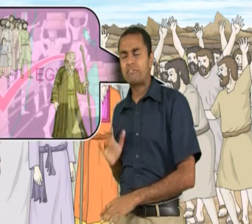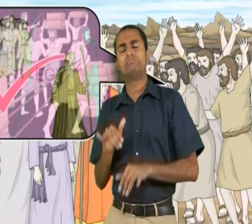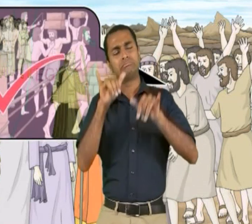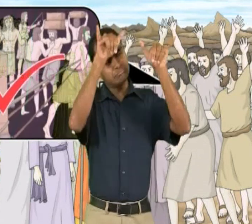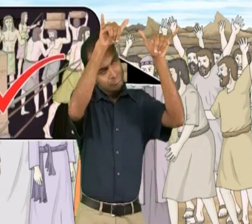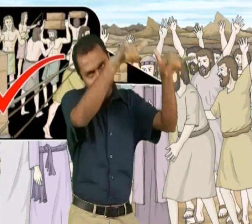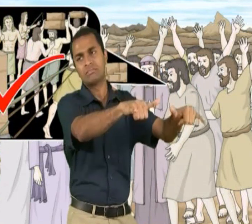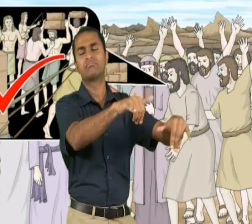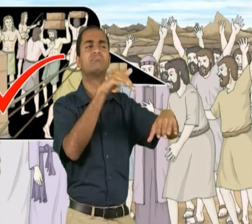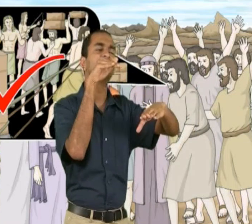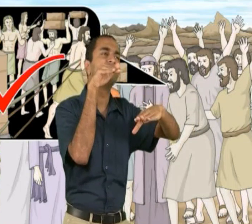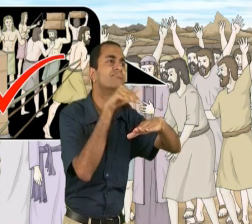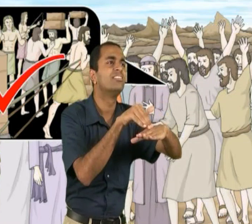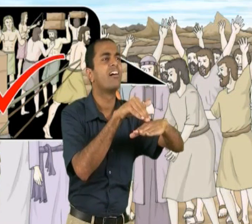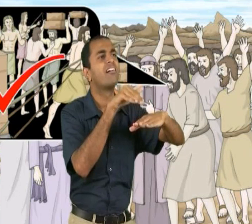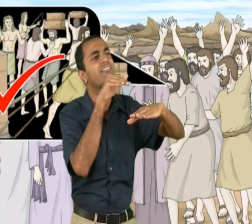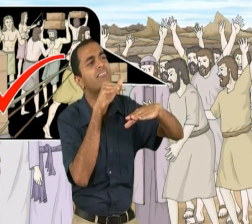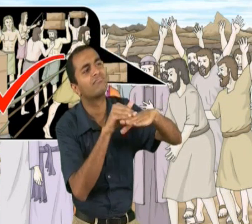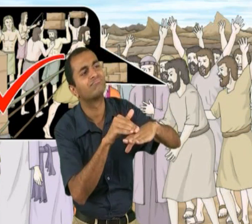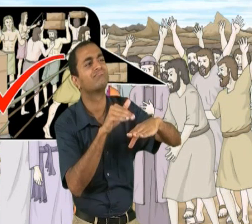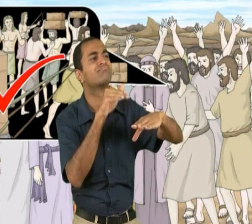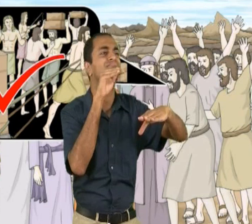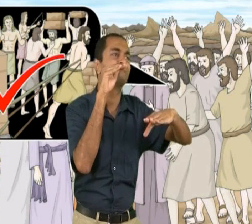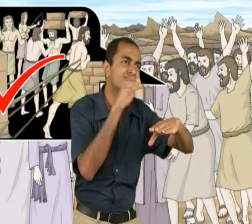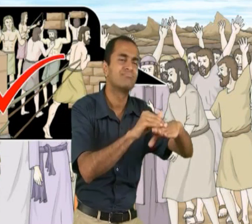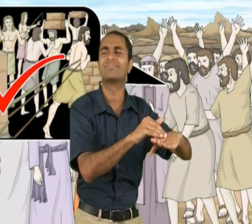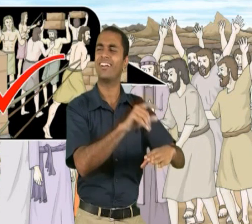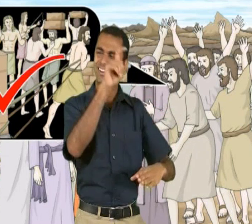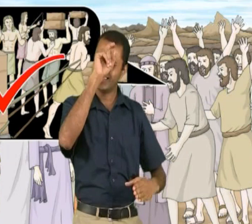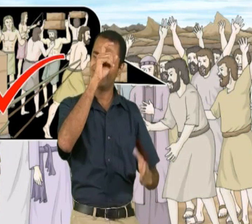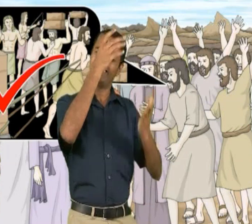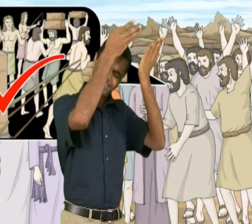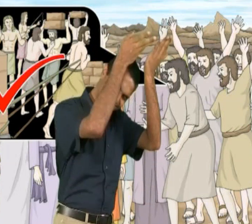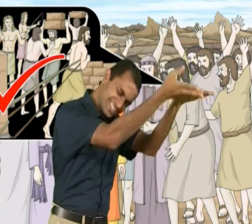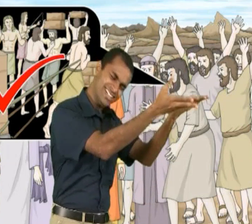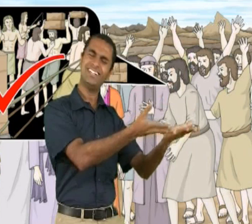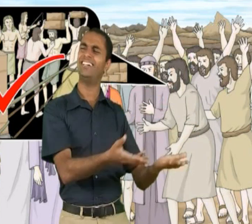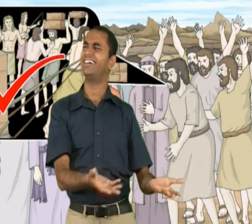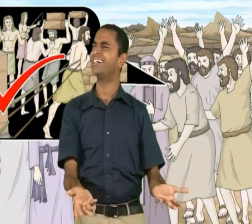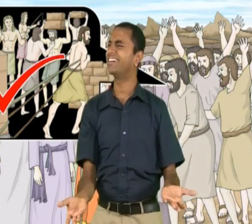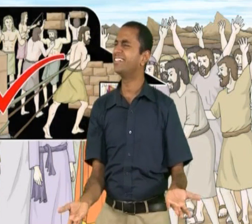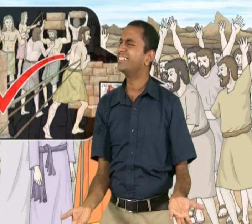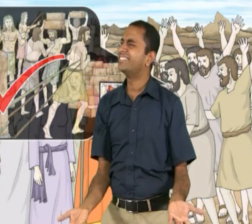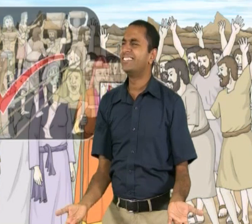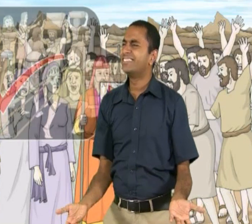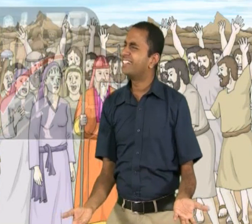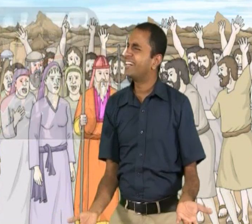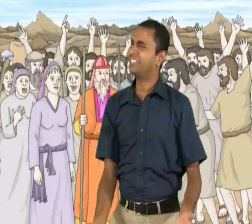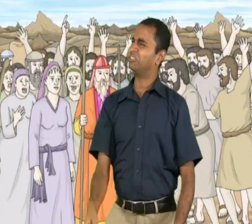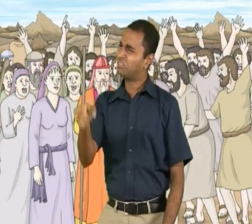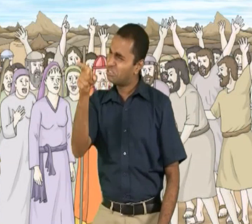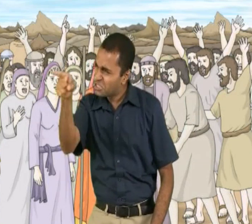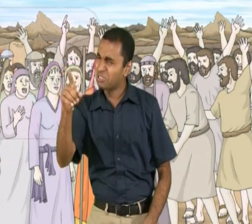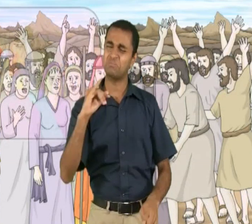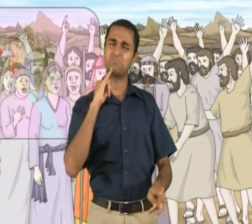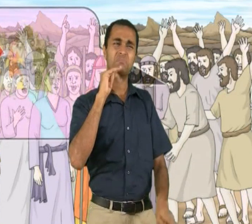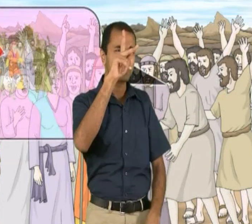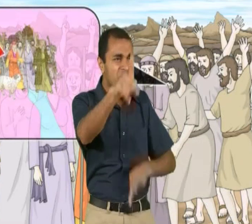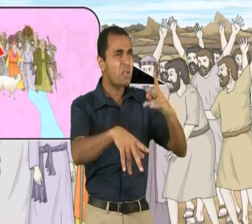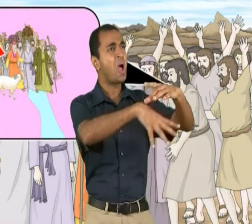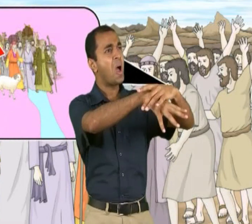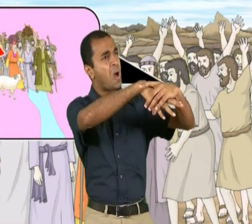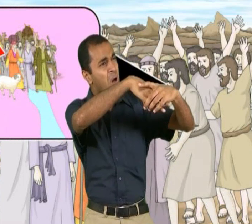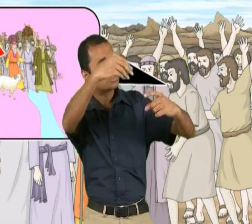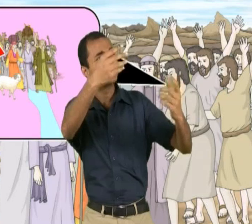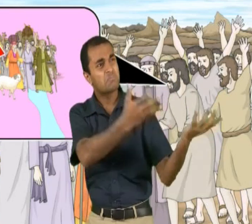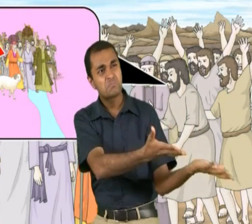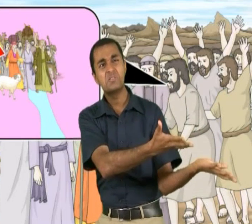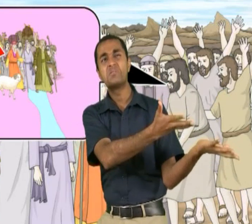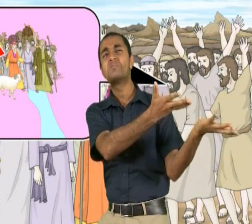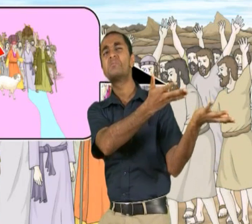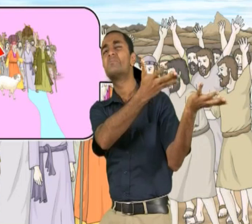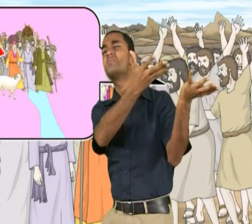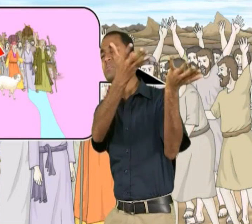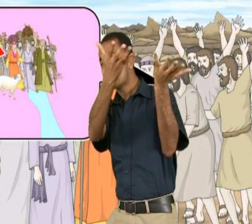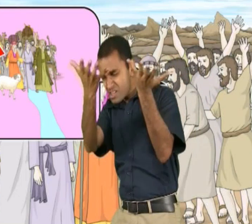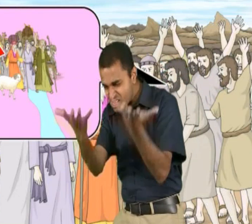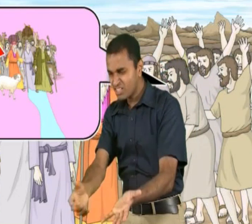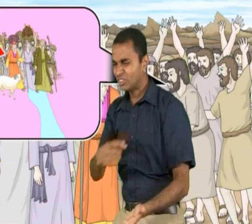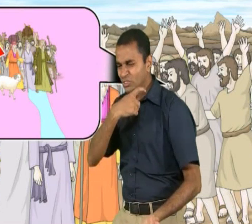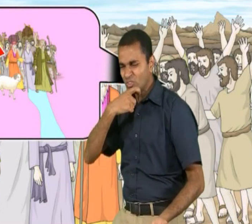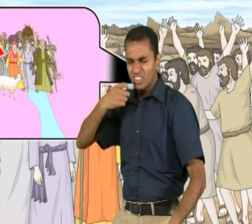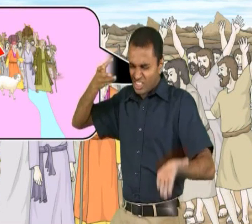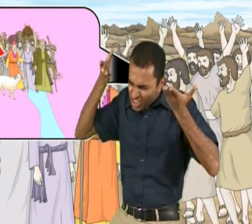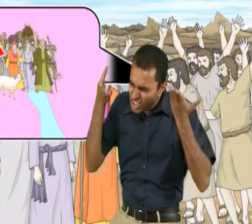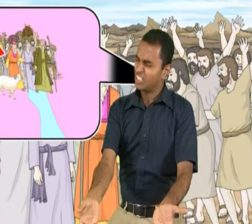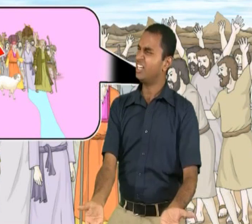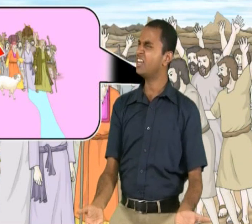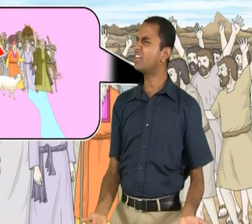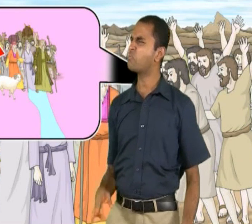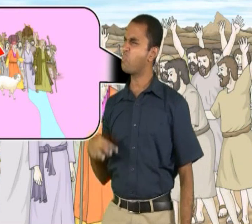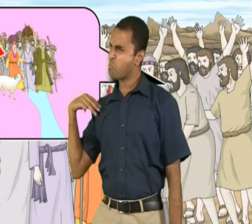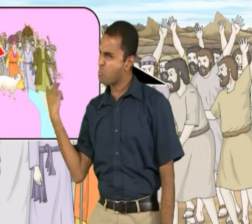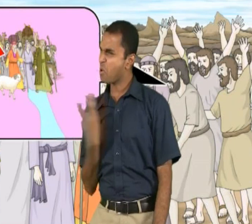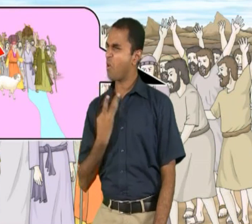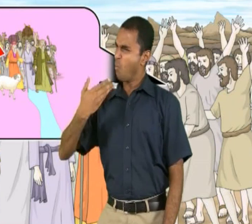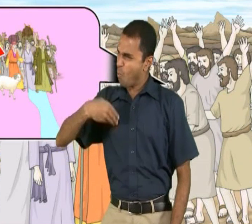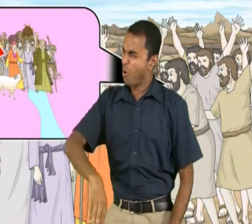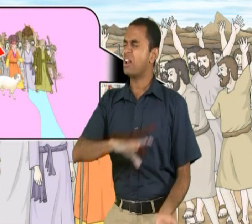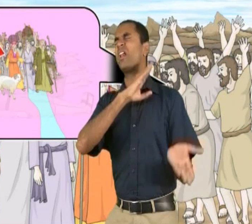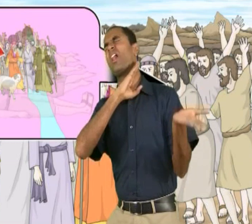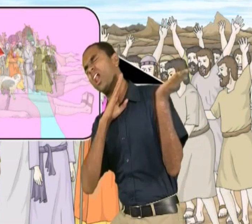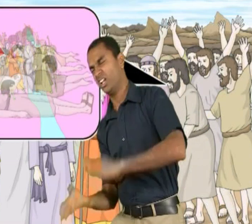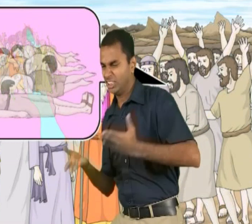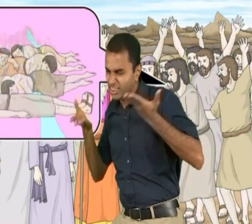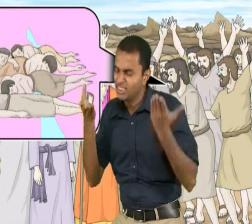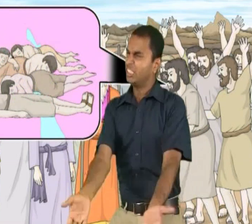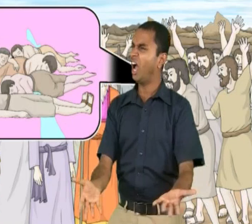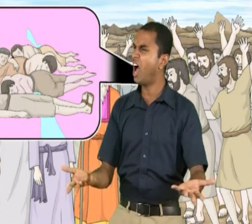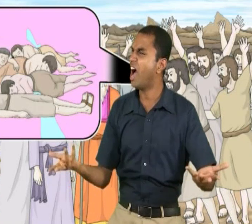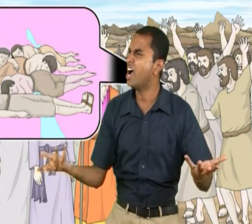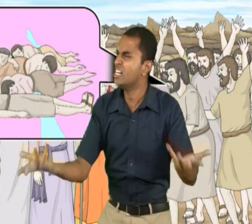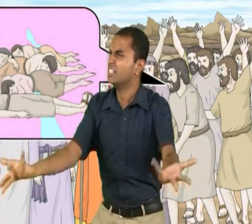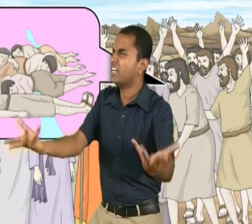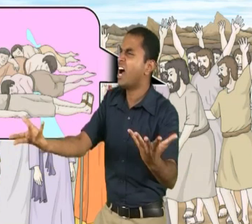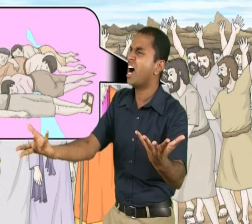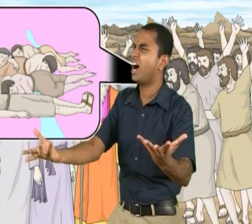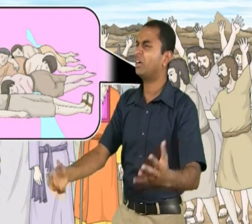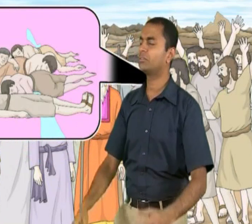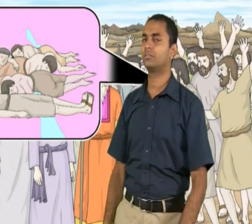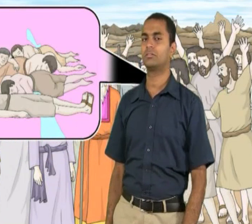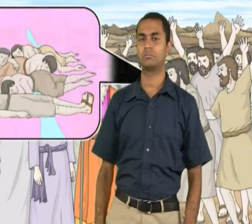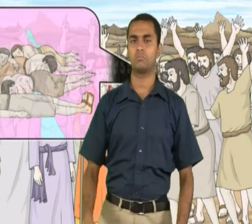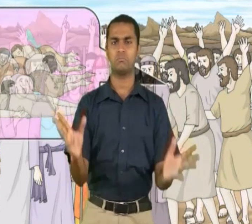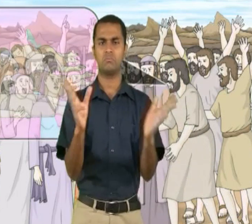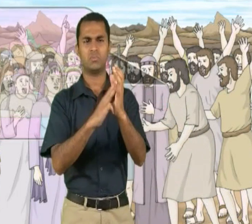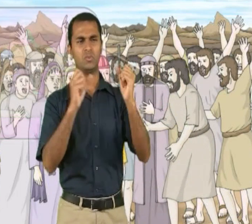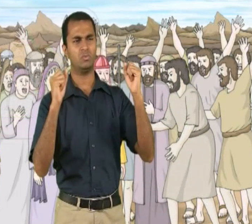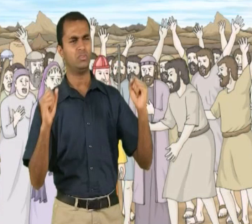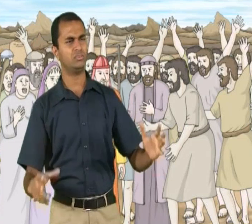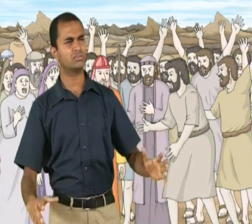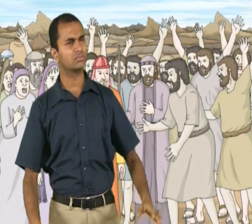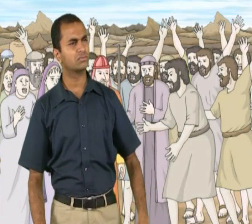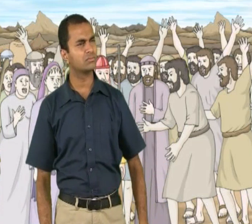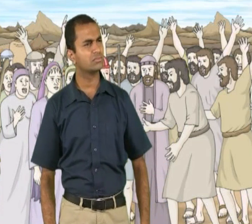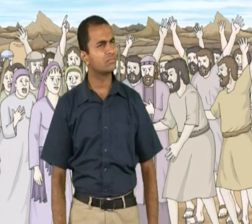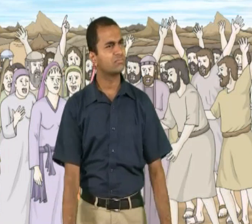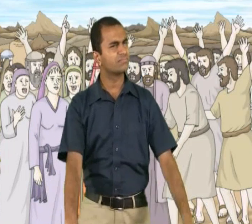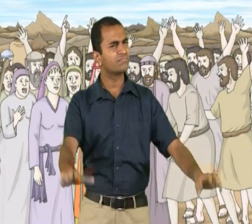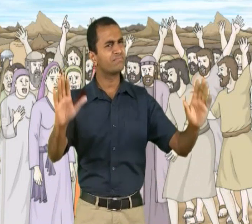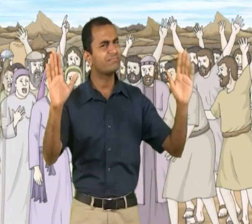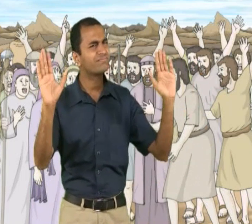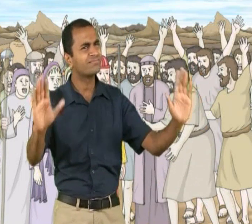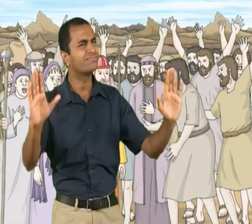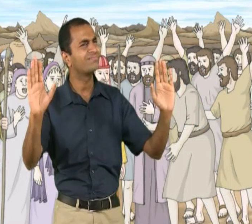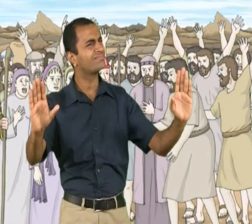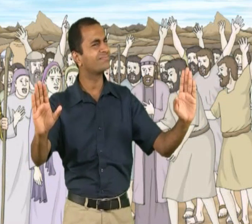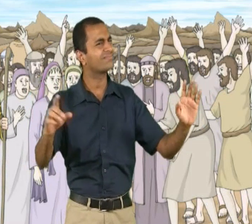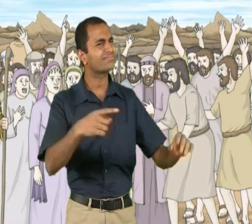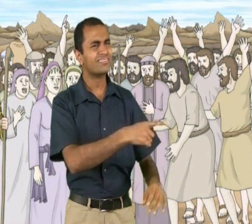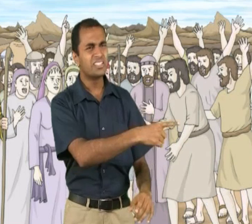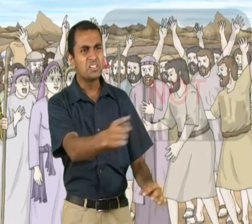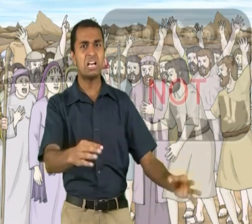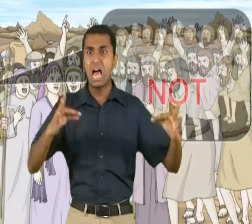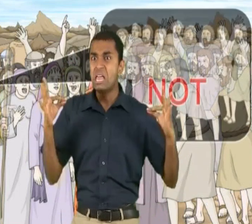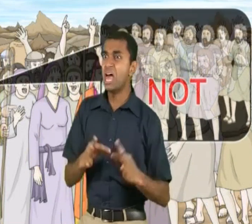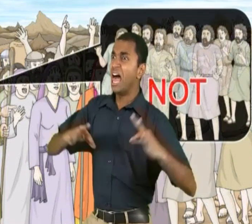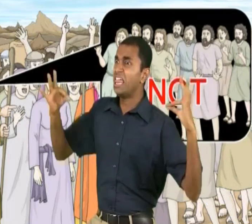For it would have been better for us to serve the Egyptians than to die in the wilderness.”